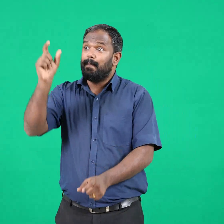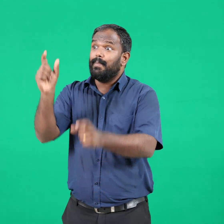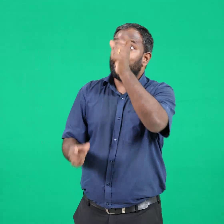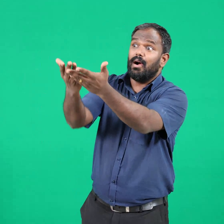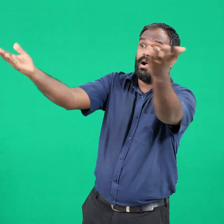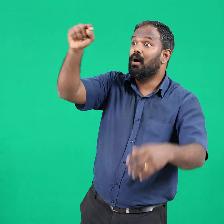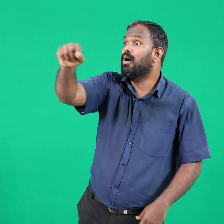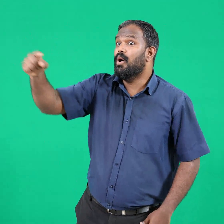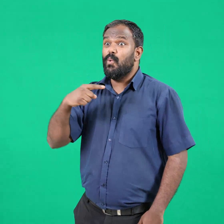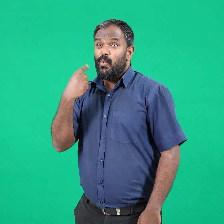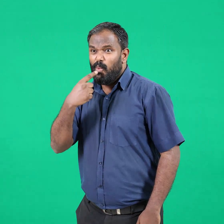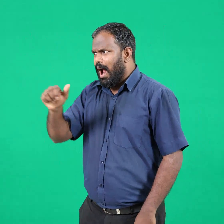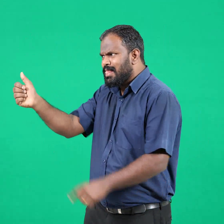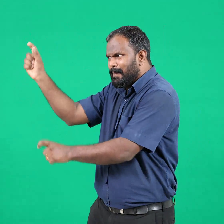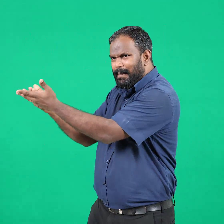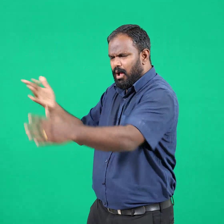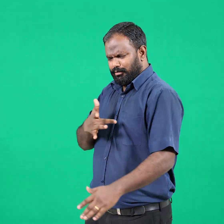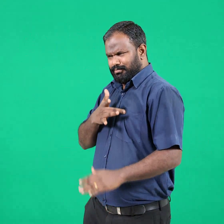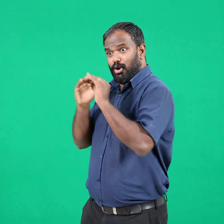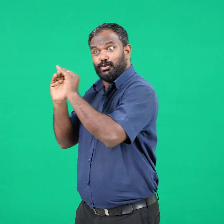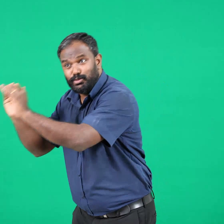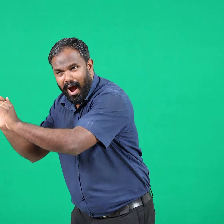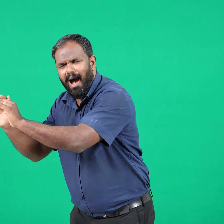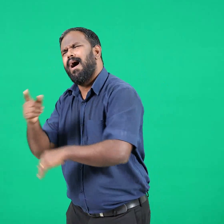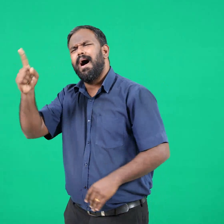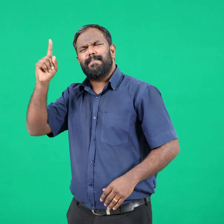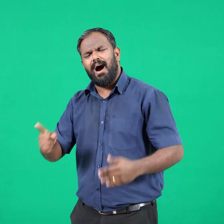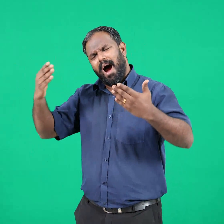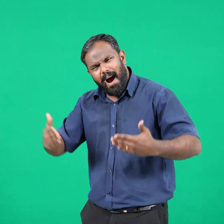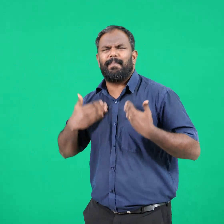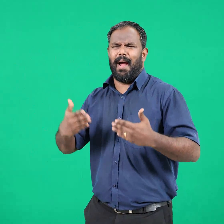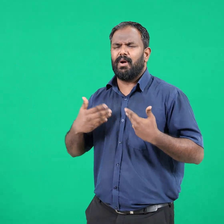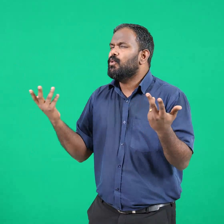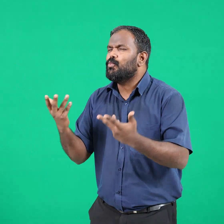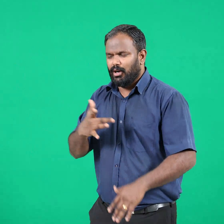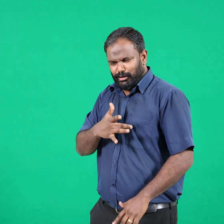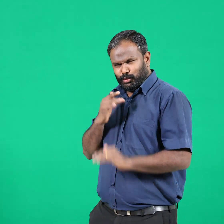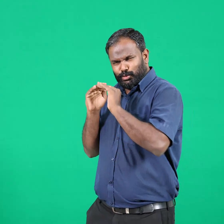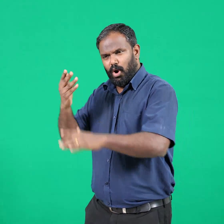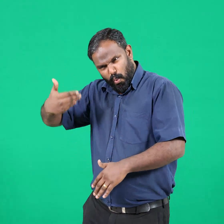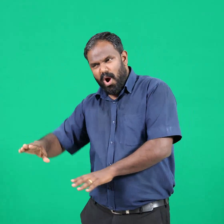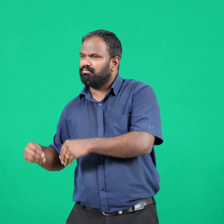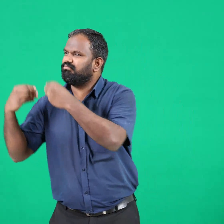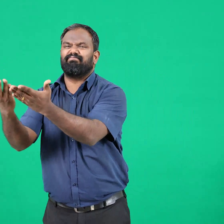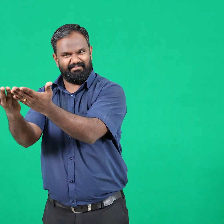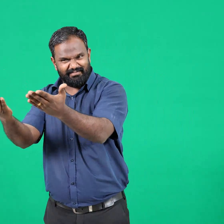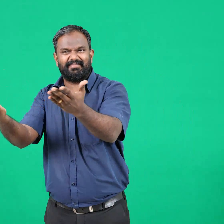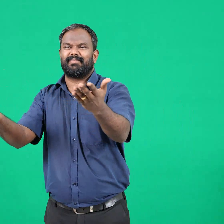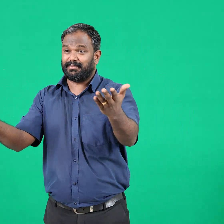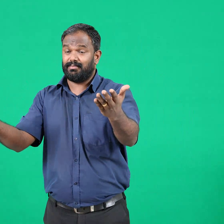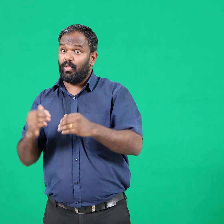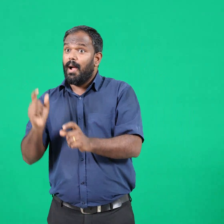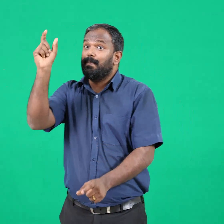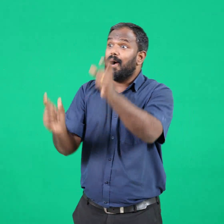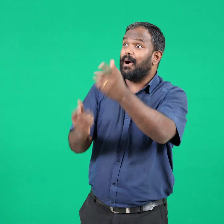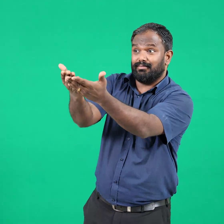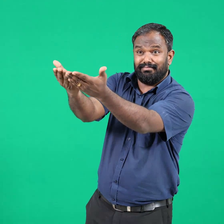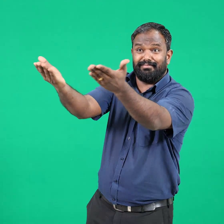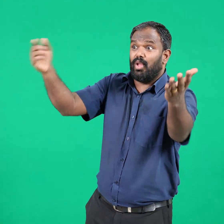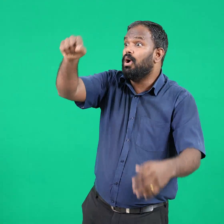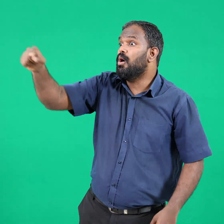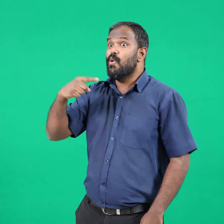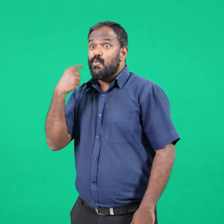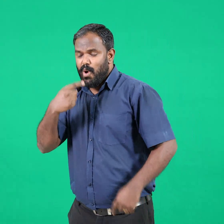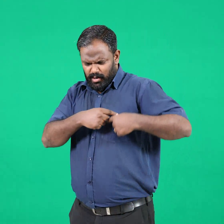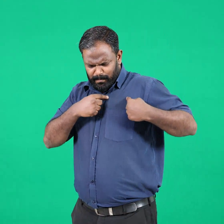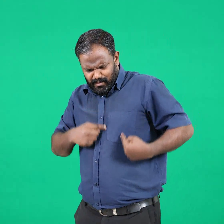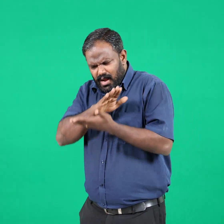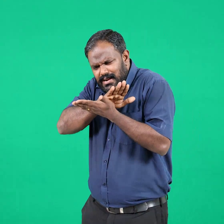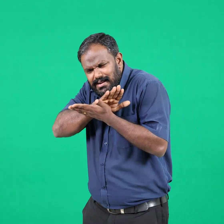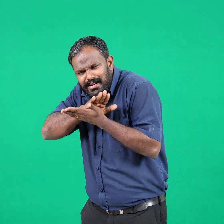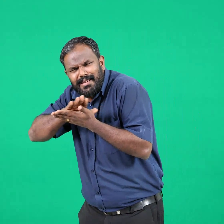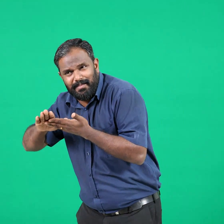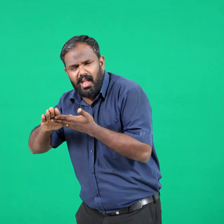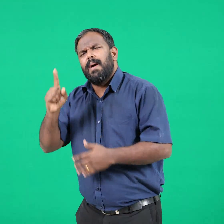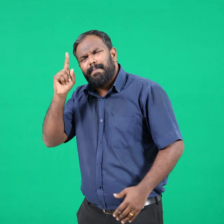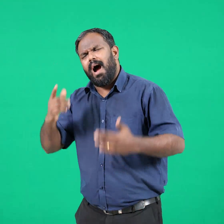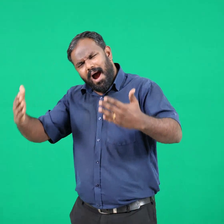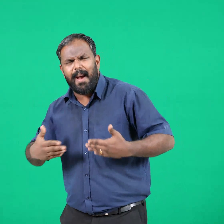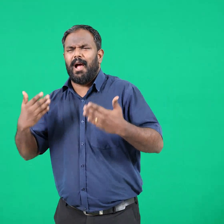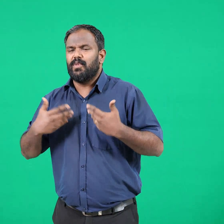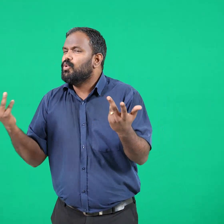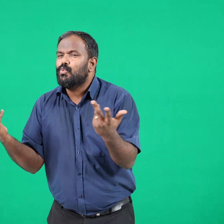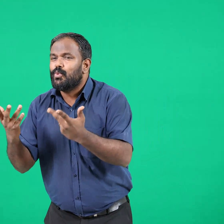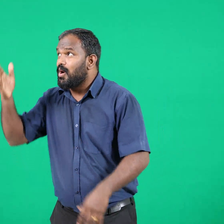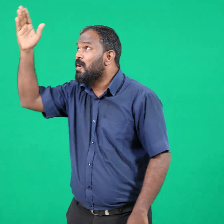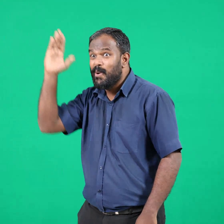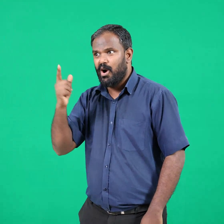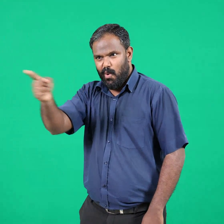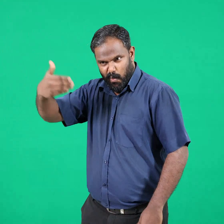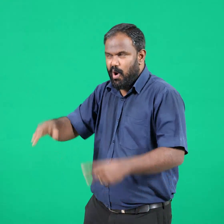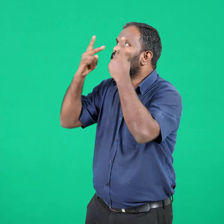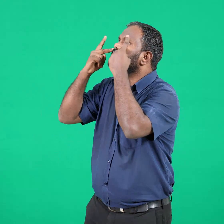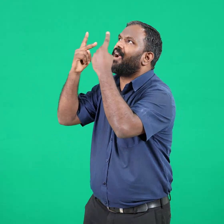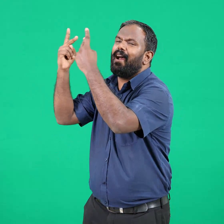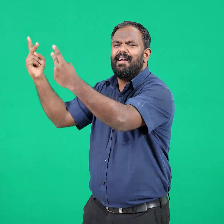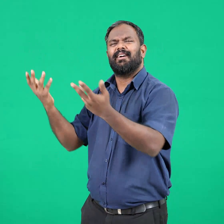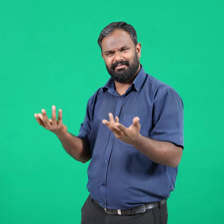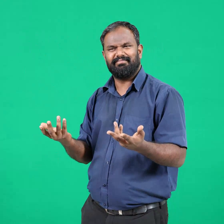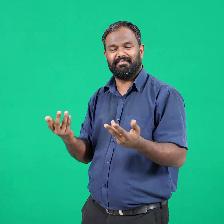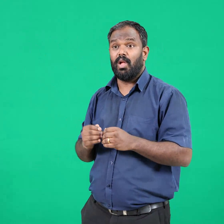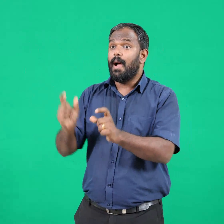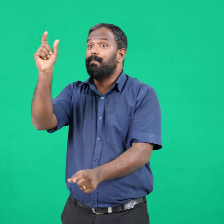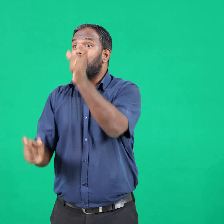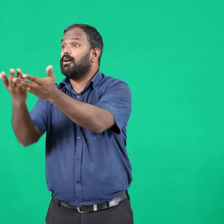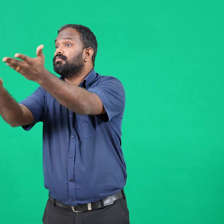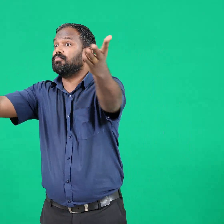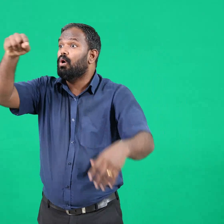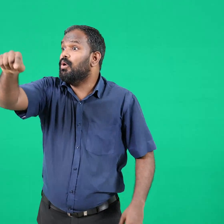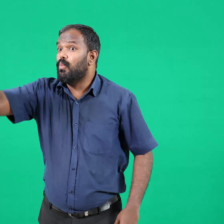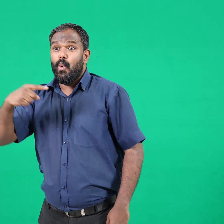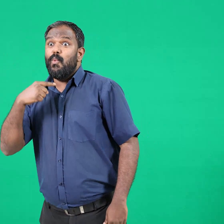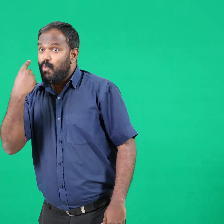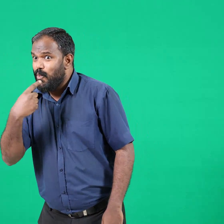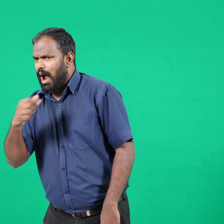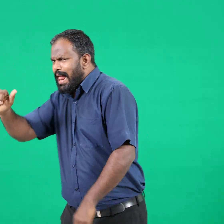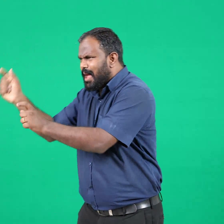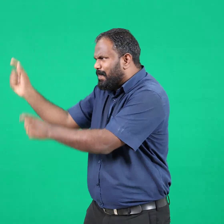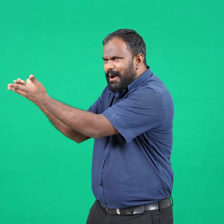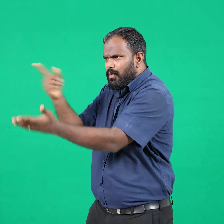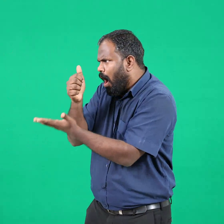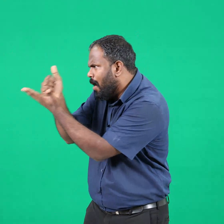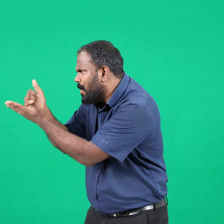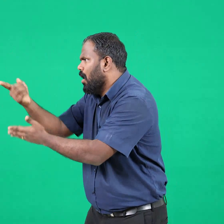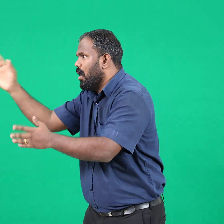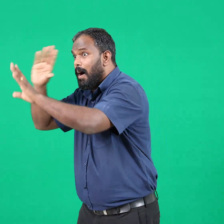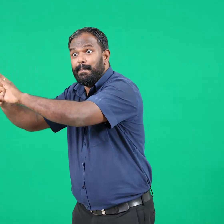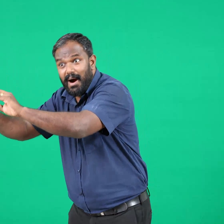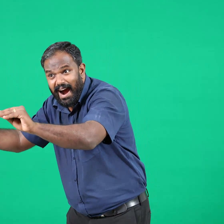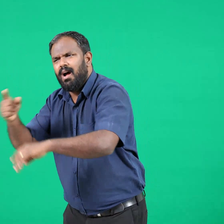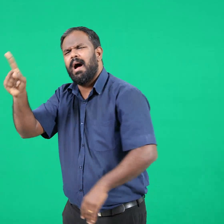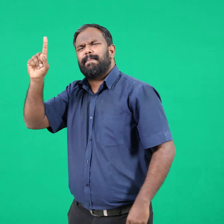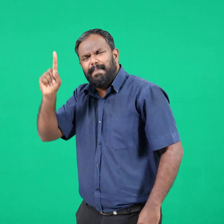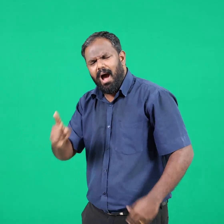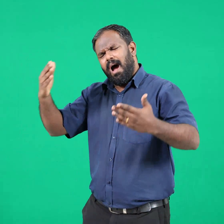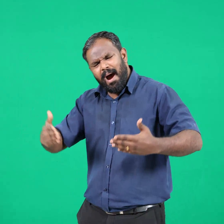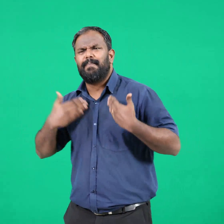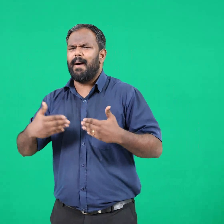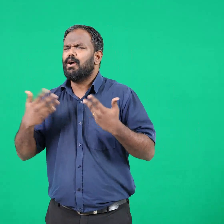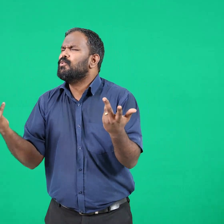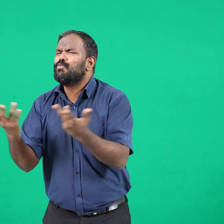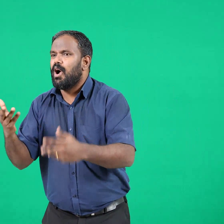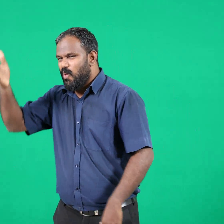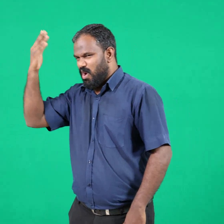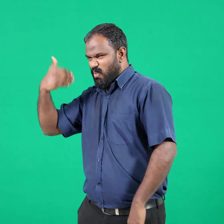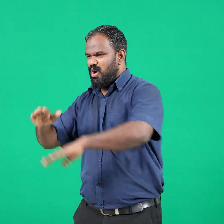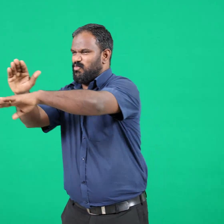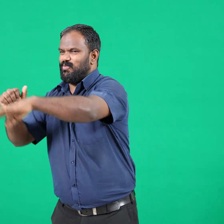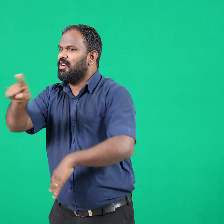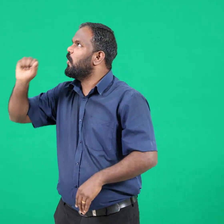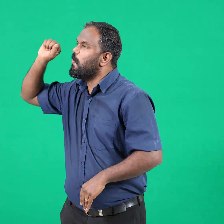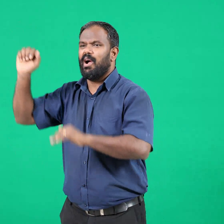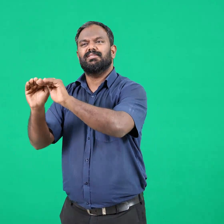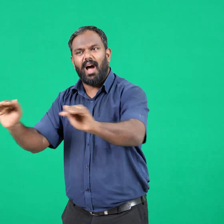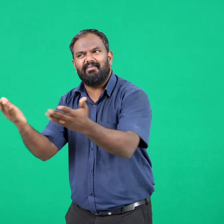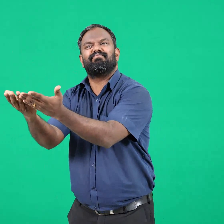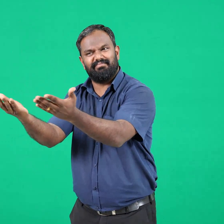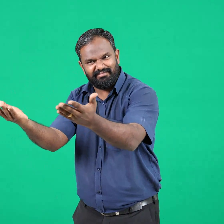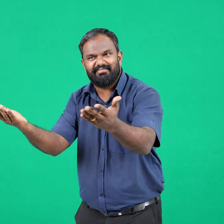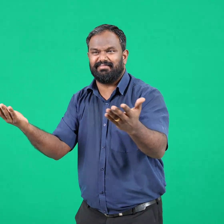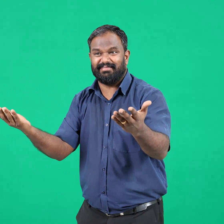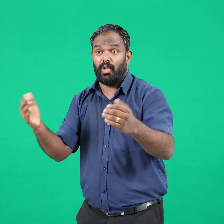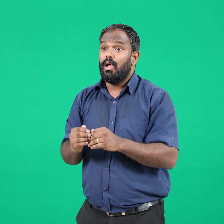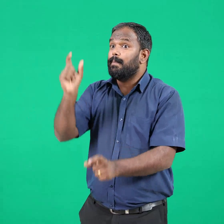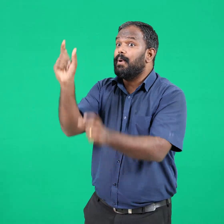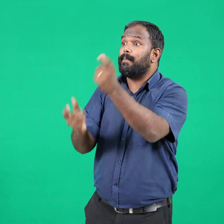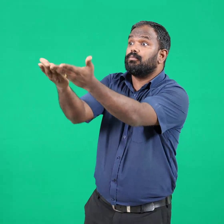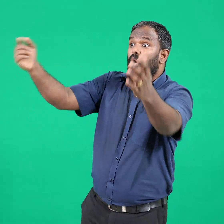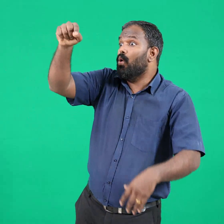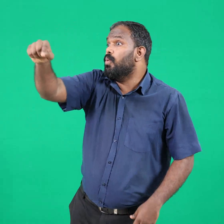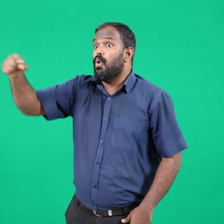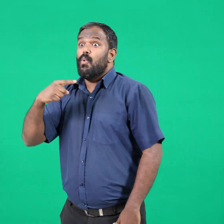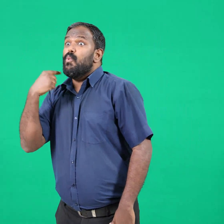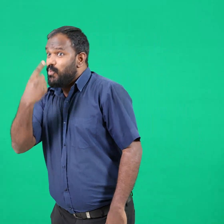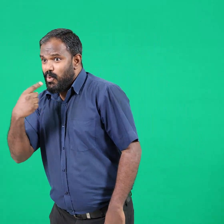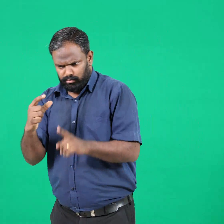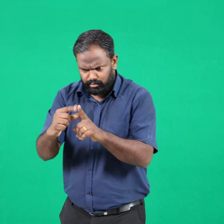Blessed are the merciful, for they will be shown mercy. Blessed are the pure in heart, for they will see God. Blessed are the peacemakers, for they will be called sons of God.